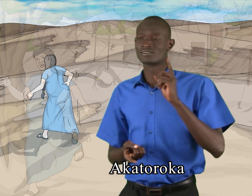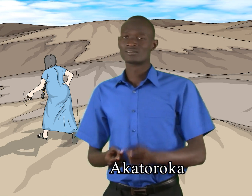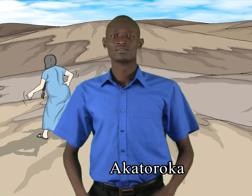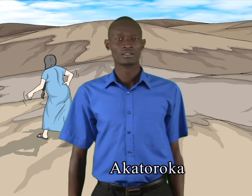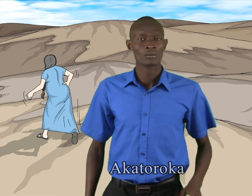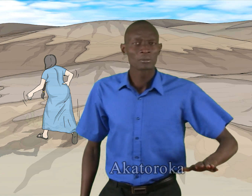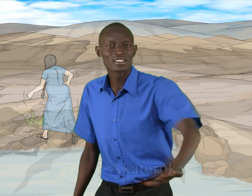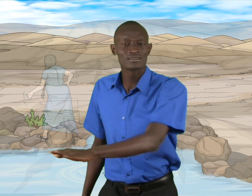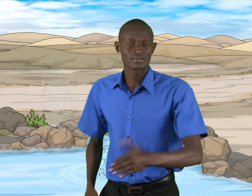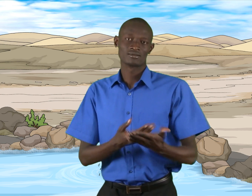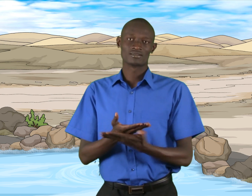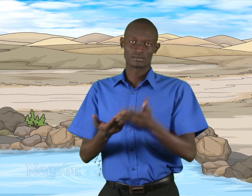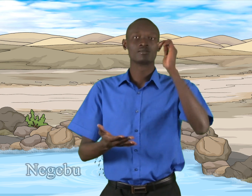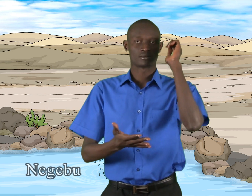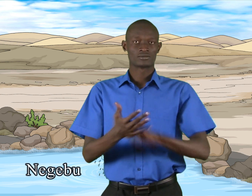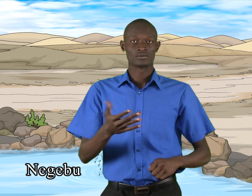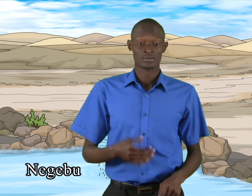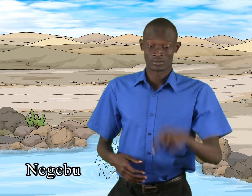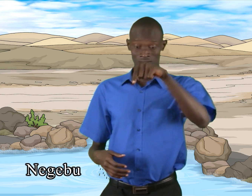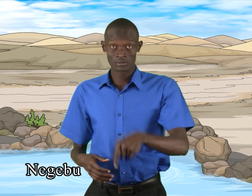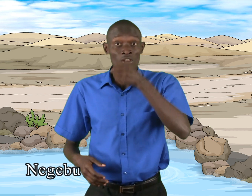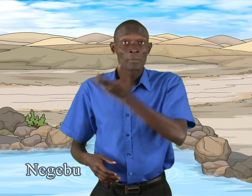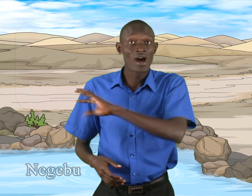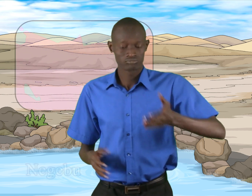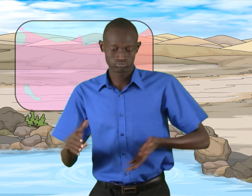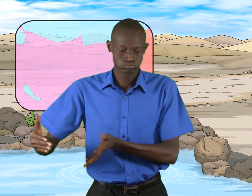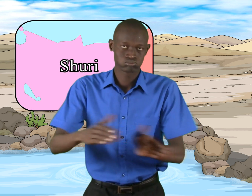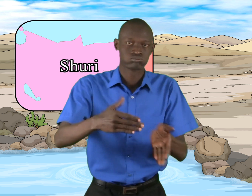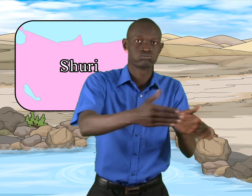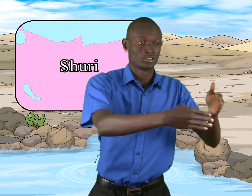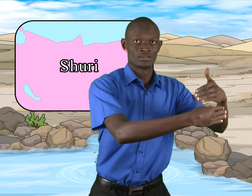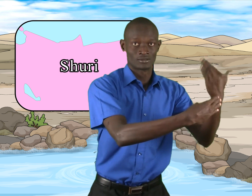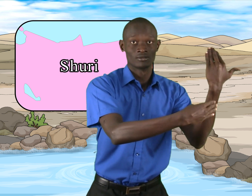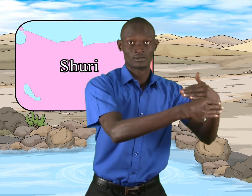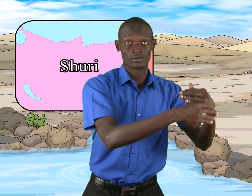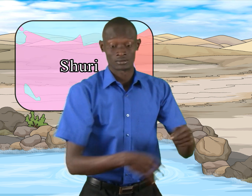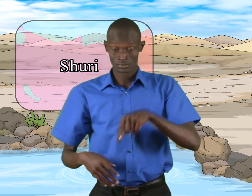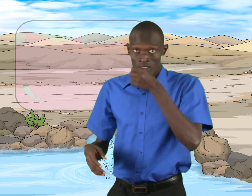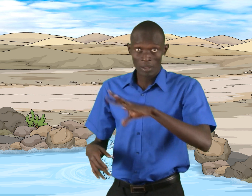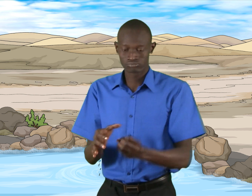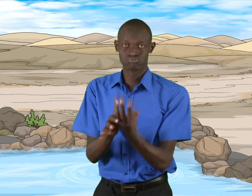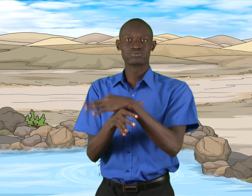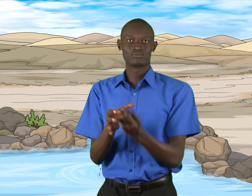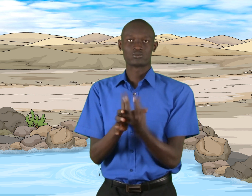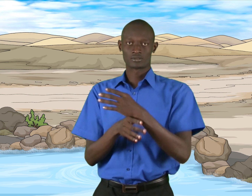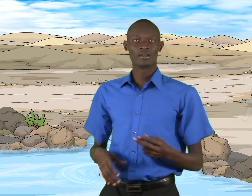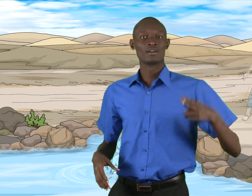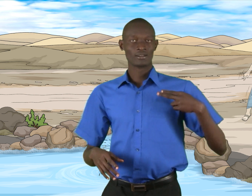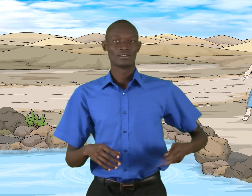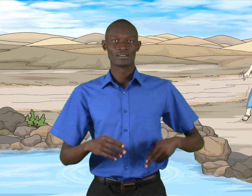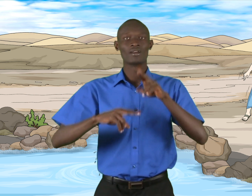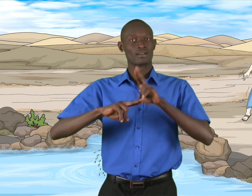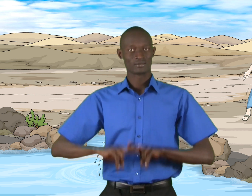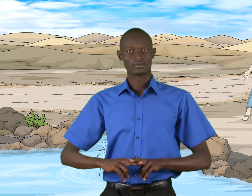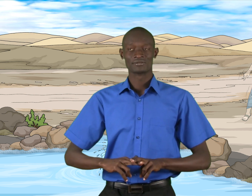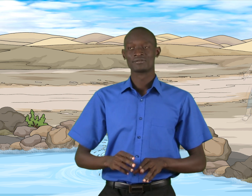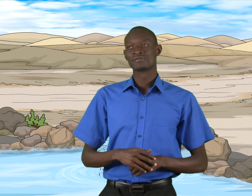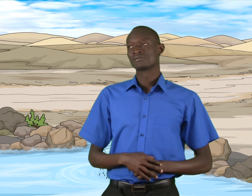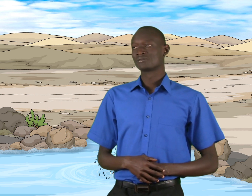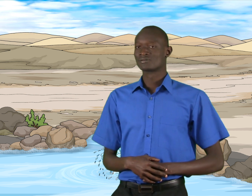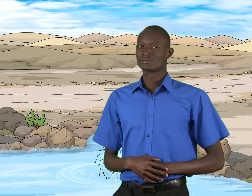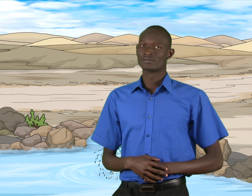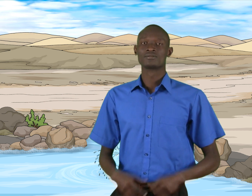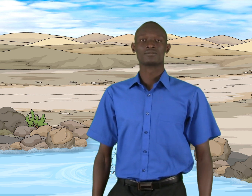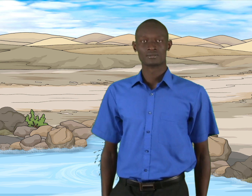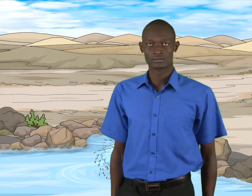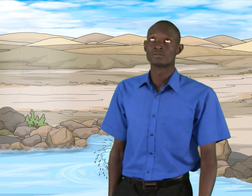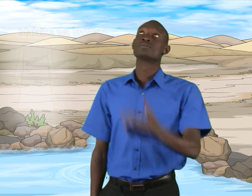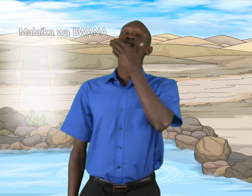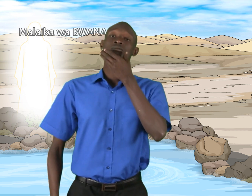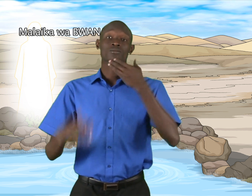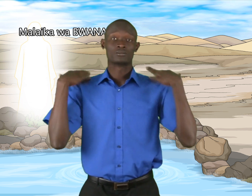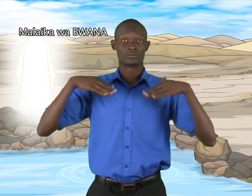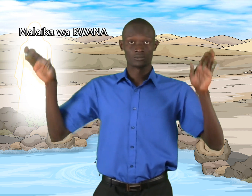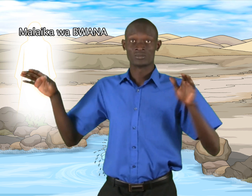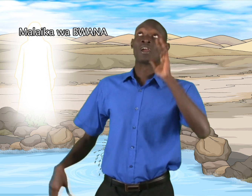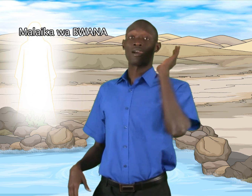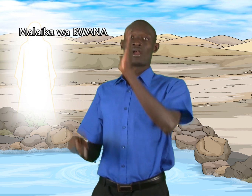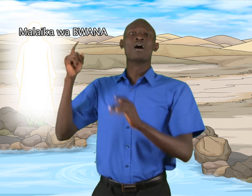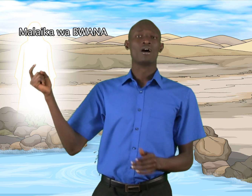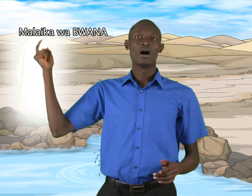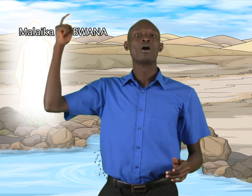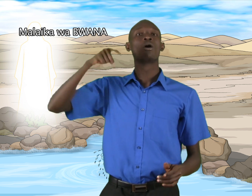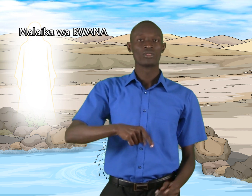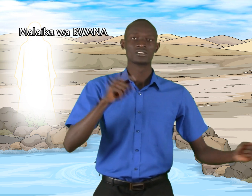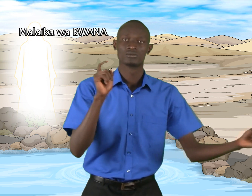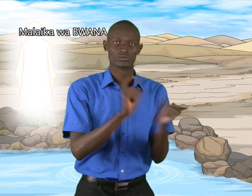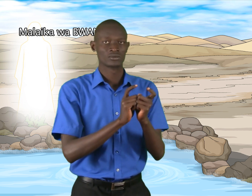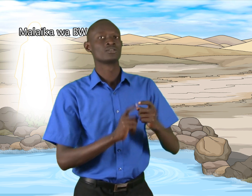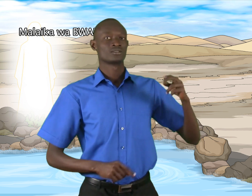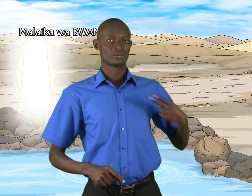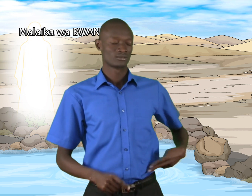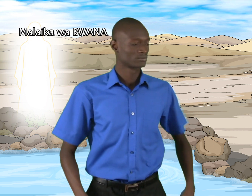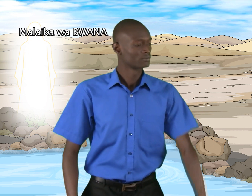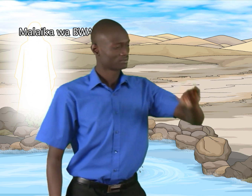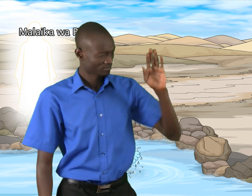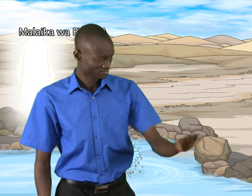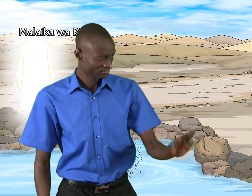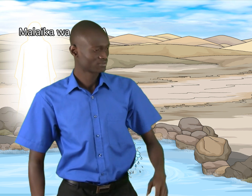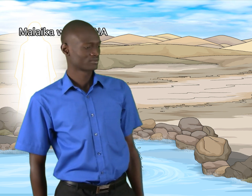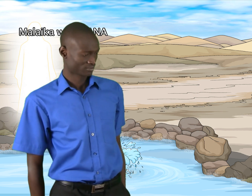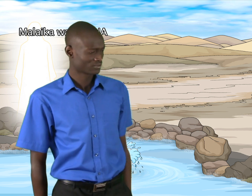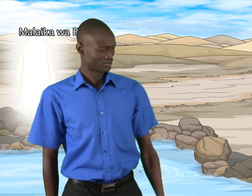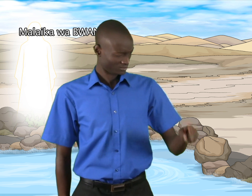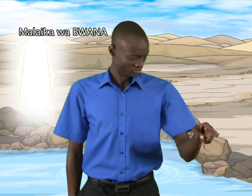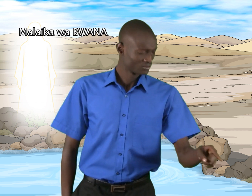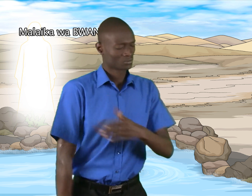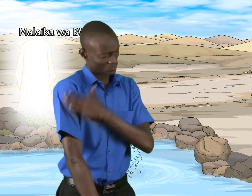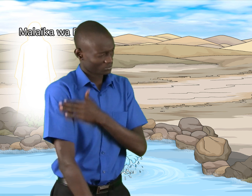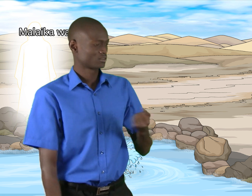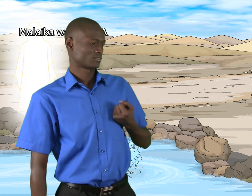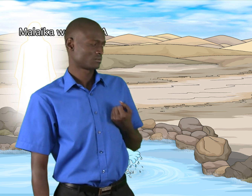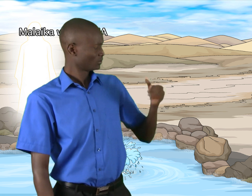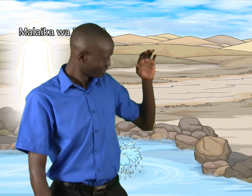Now the angel of the LORD found Hagar by a spring of water in the desert—the spring along the road to Shur.